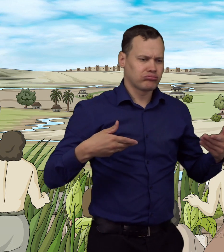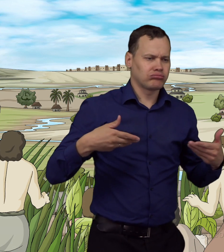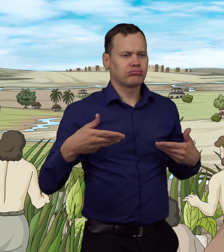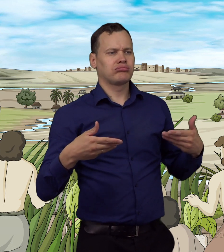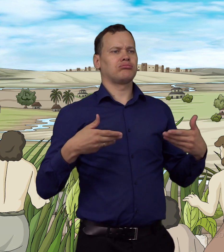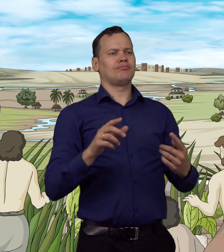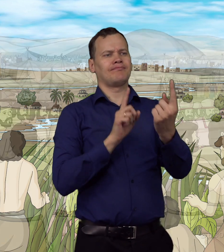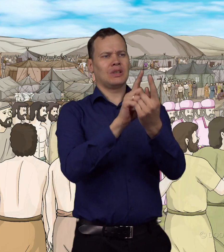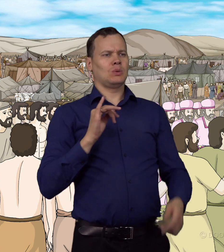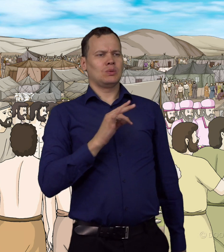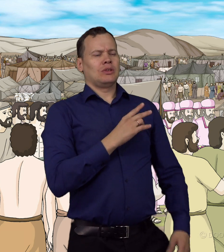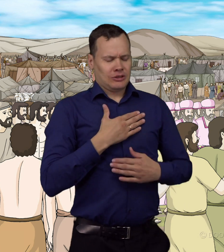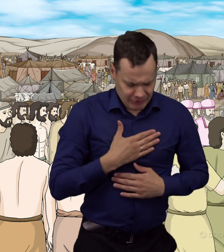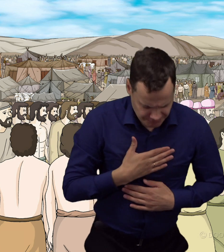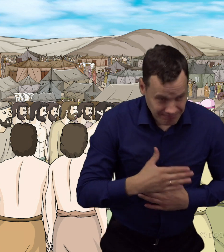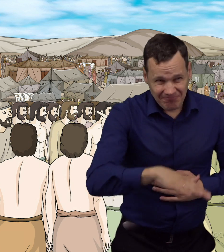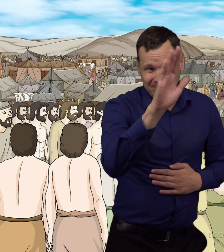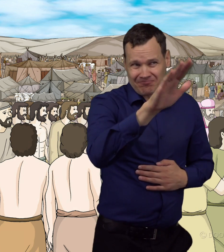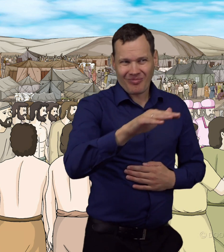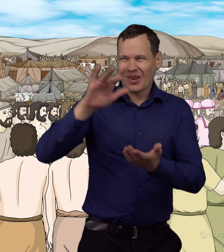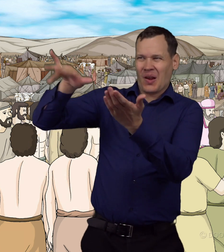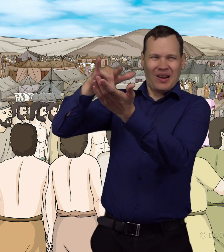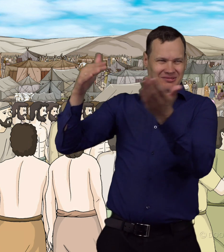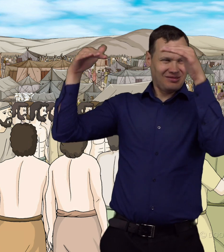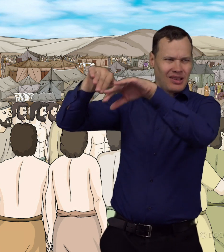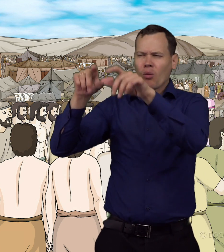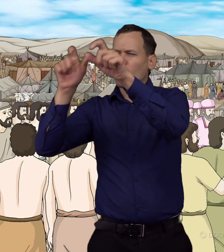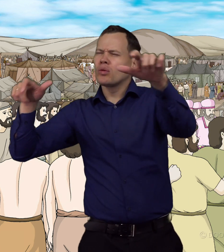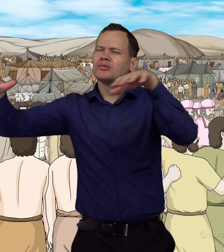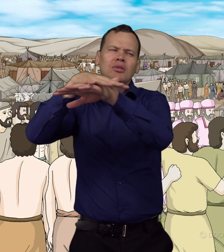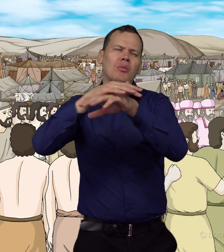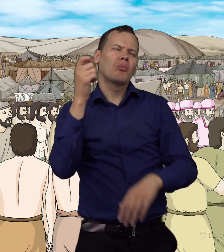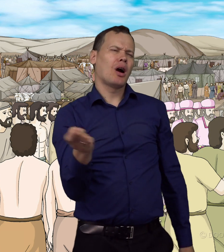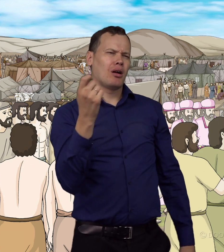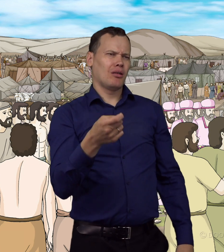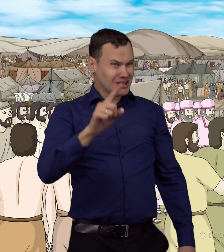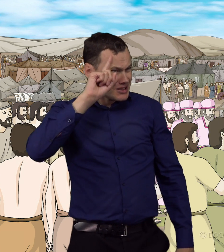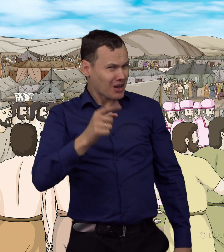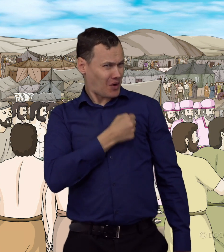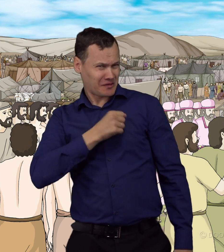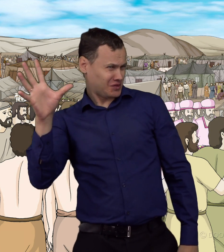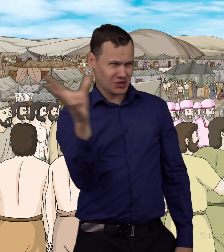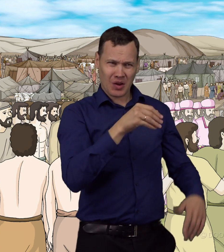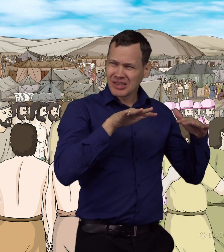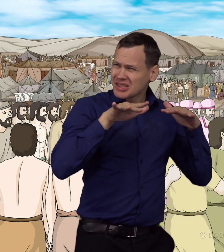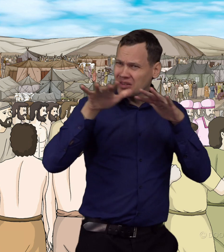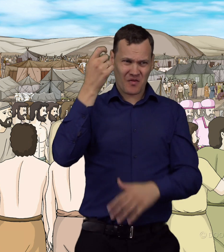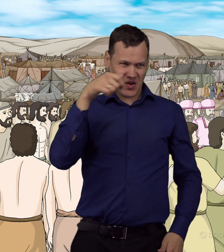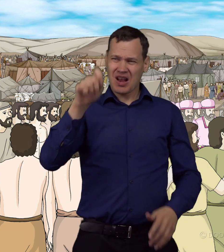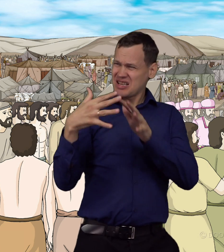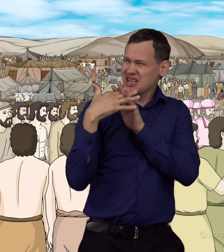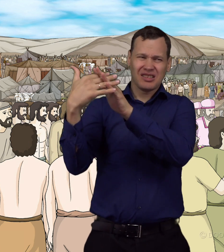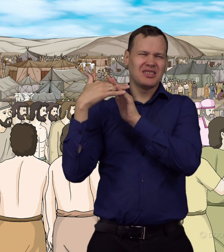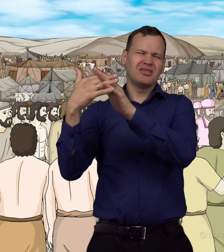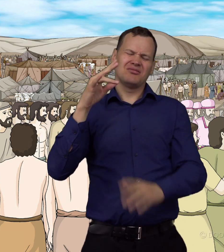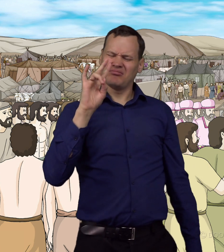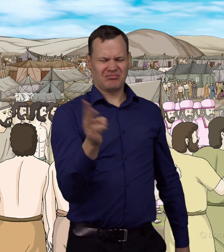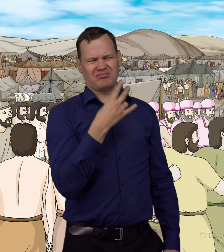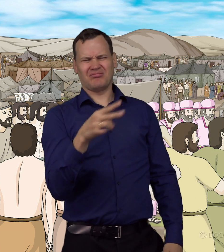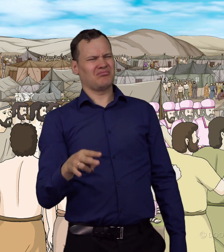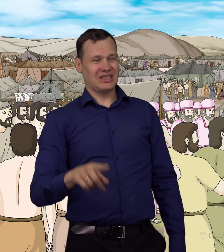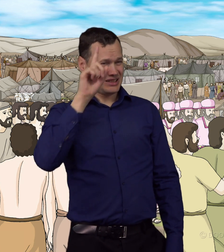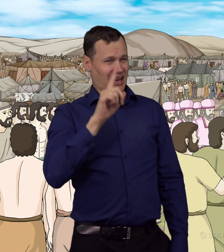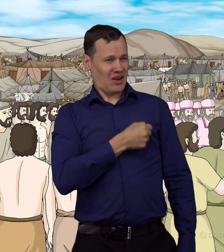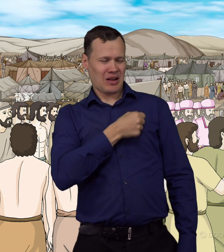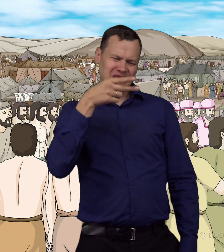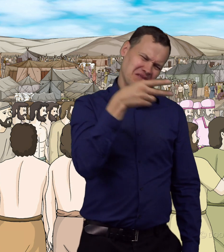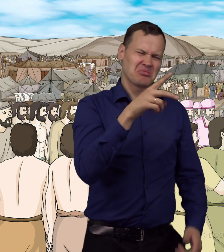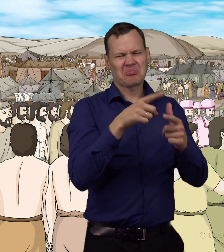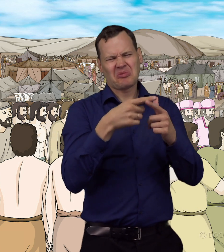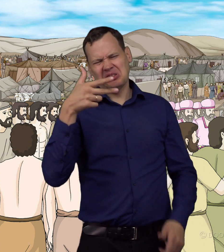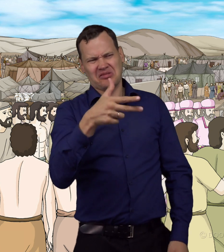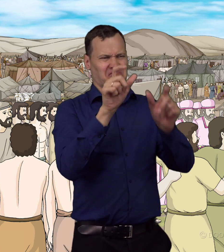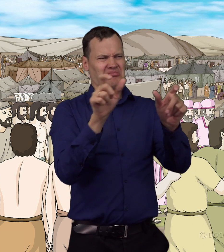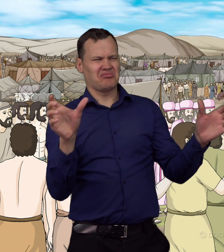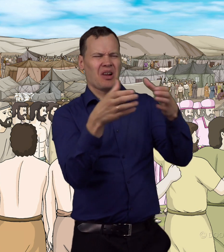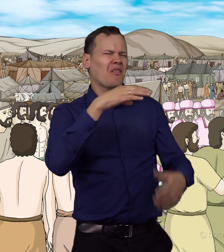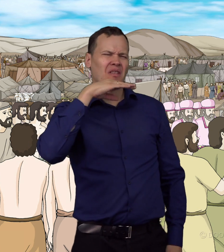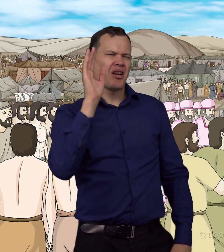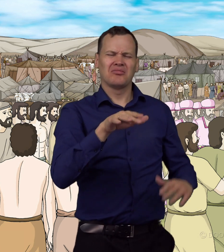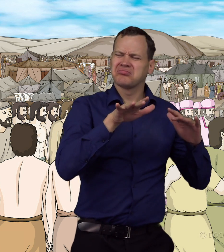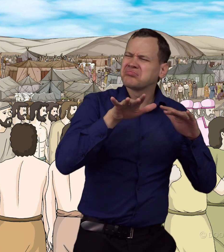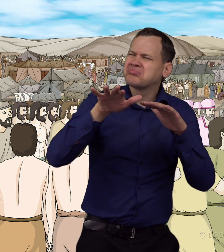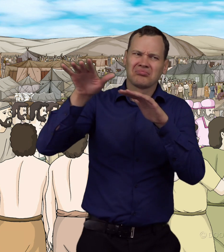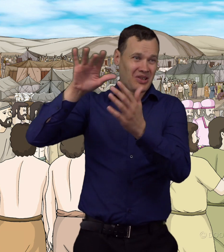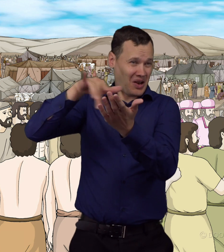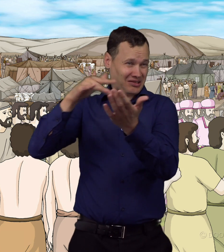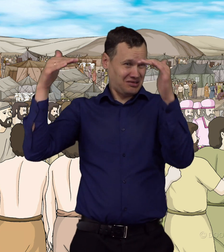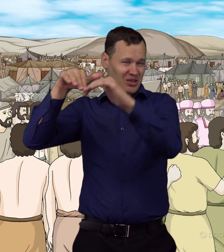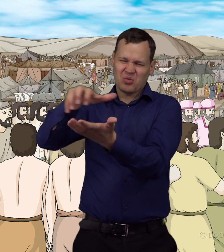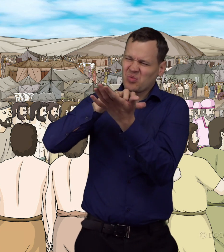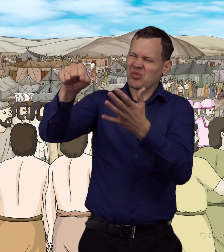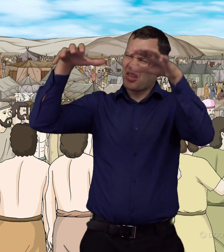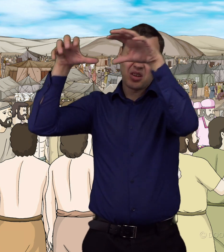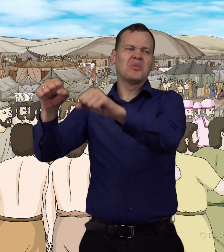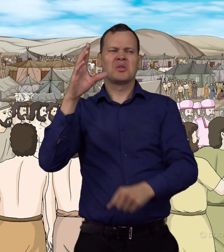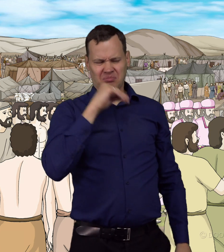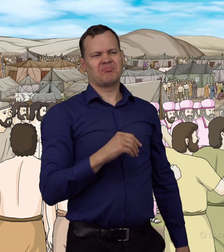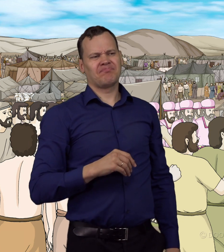On returning to Joshua, they reported, “There is no need to send all the people;